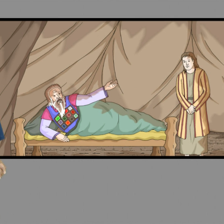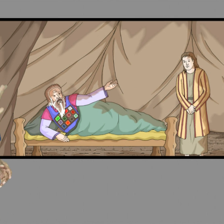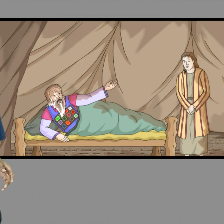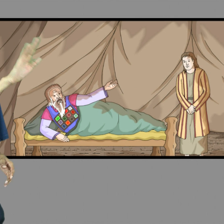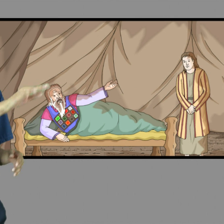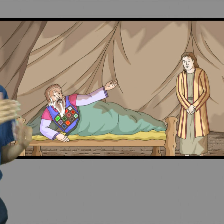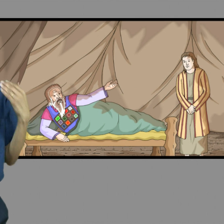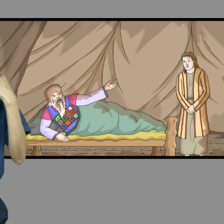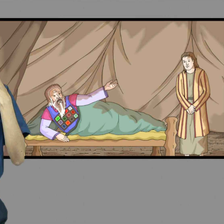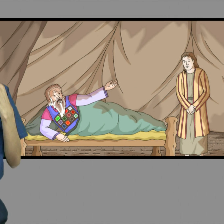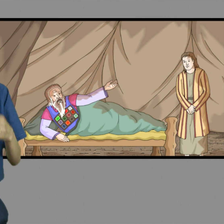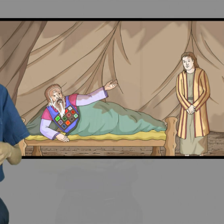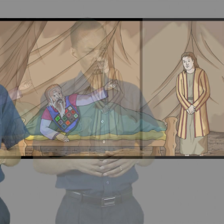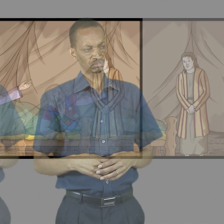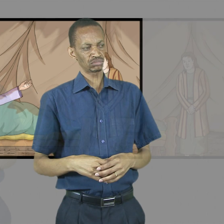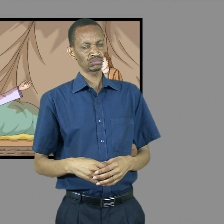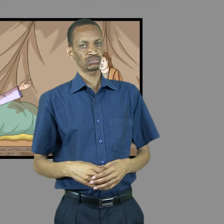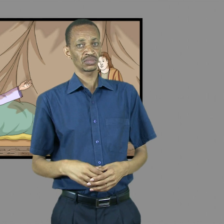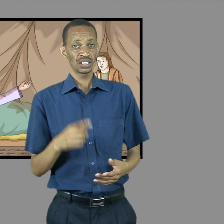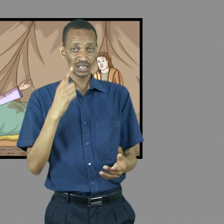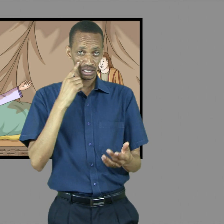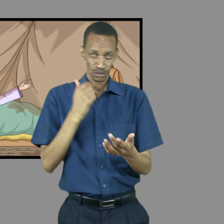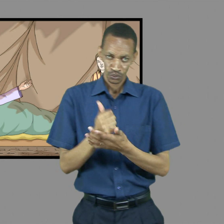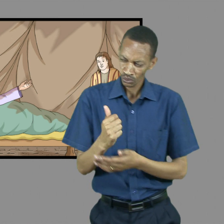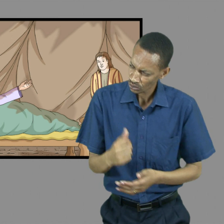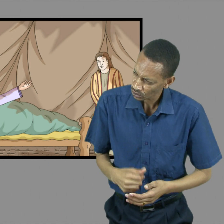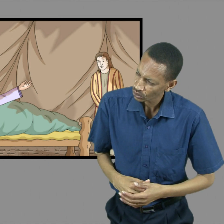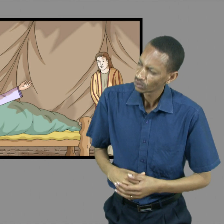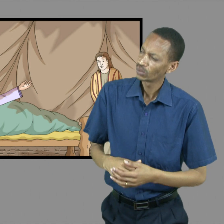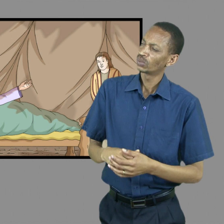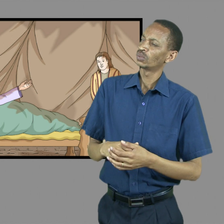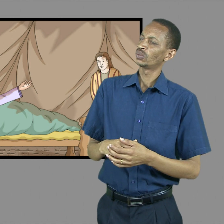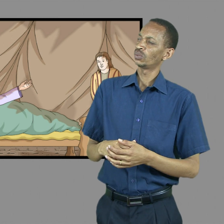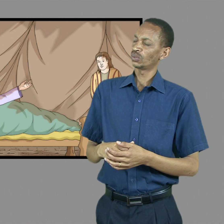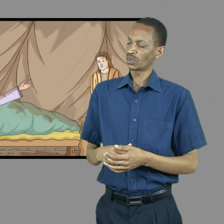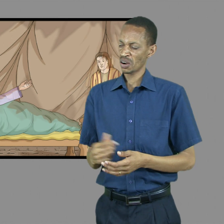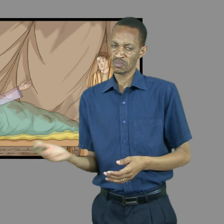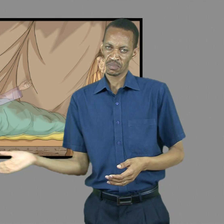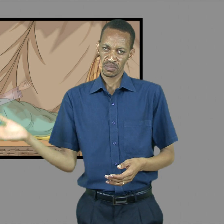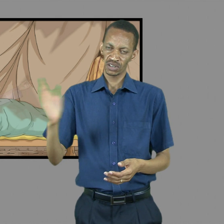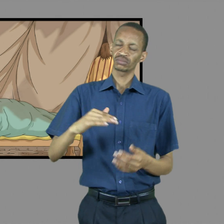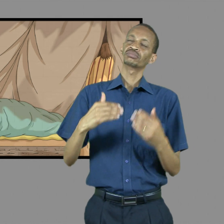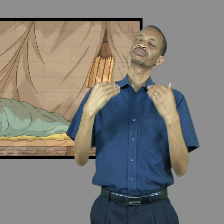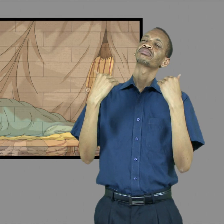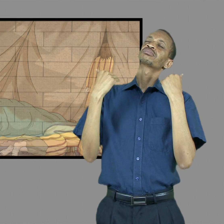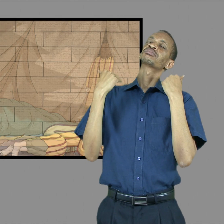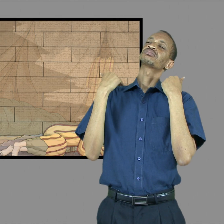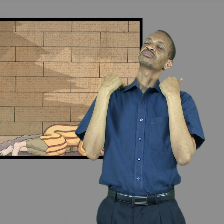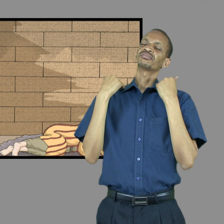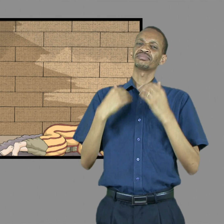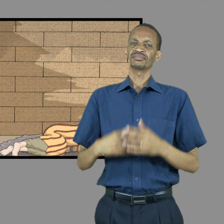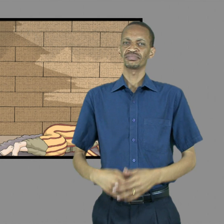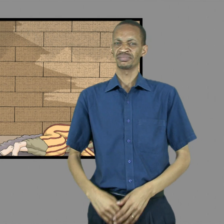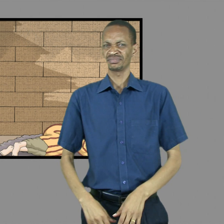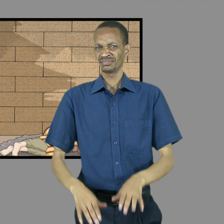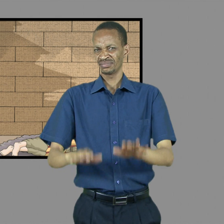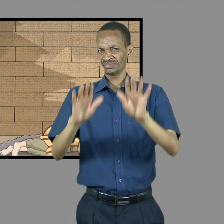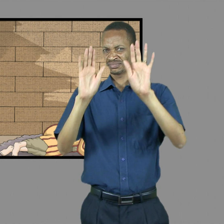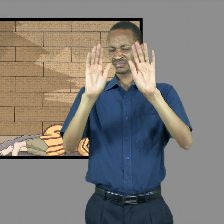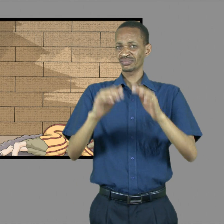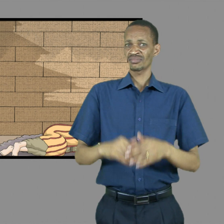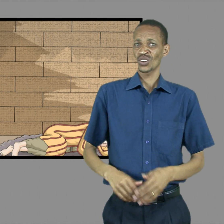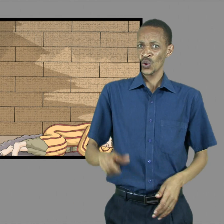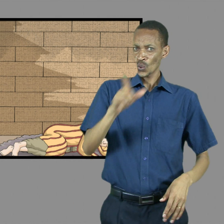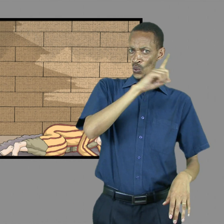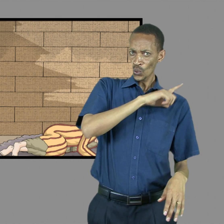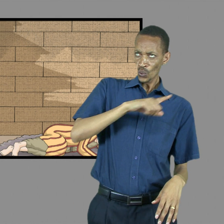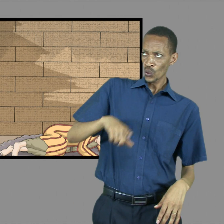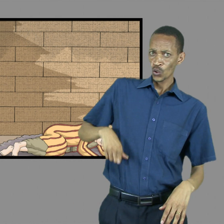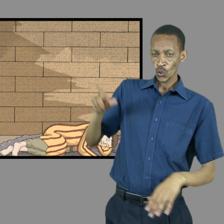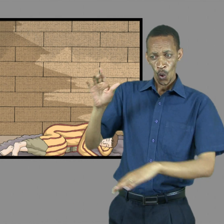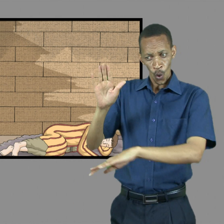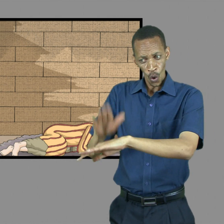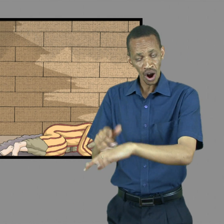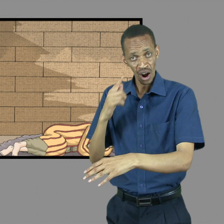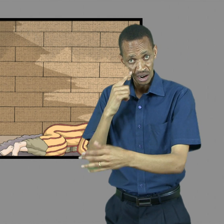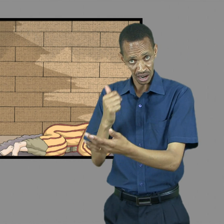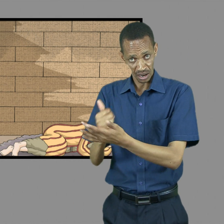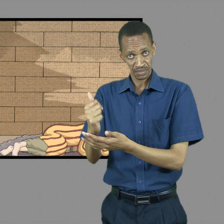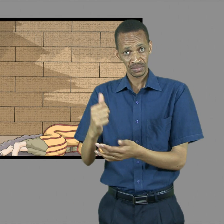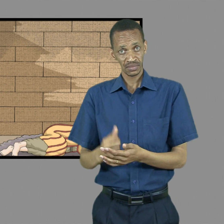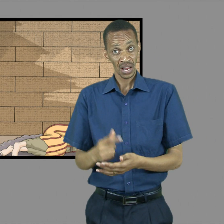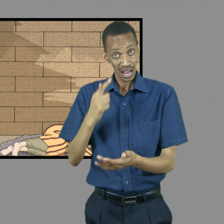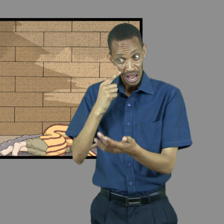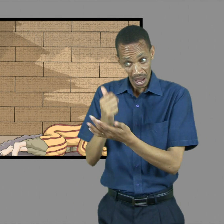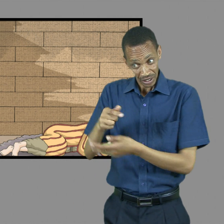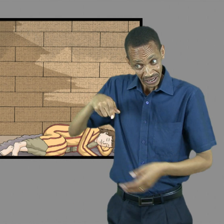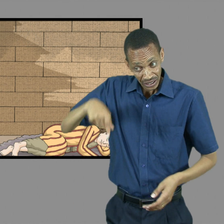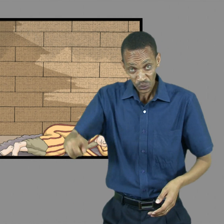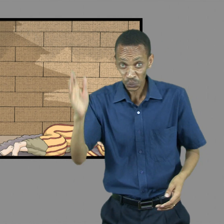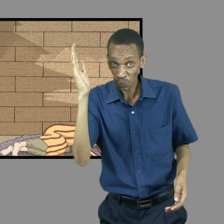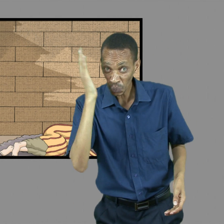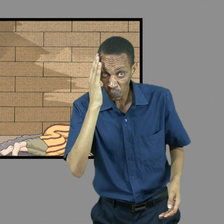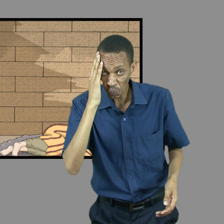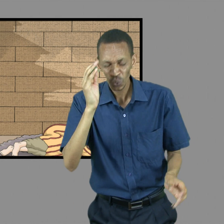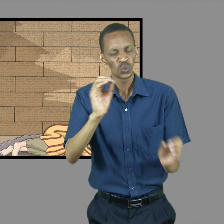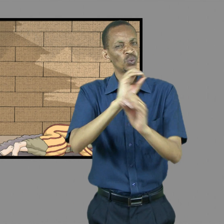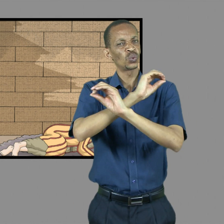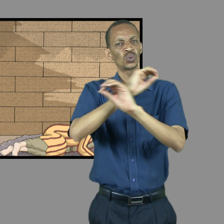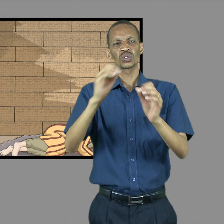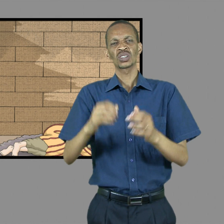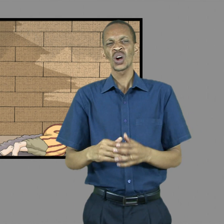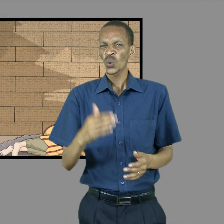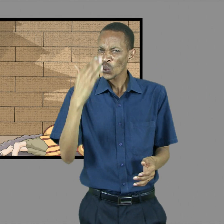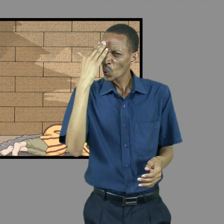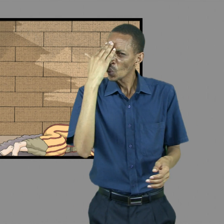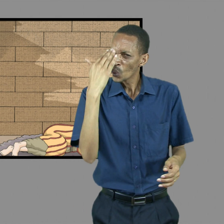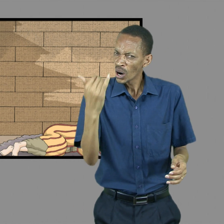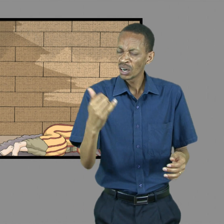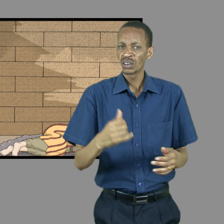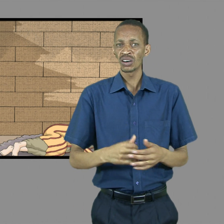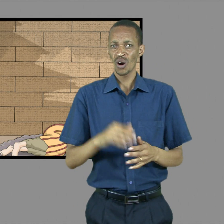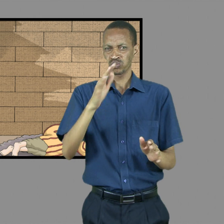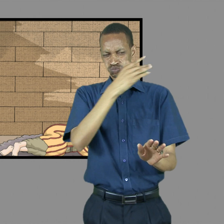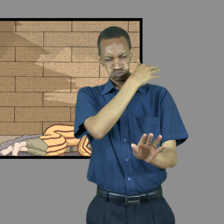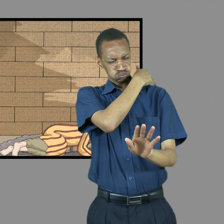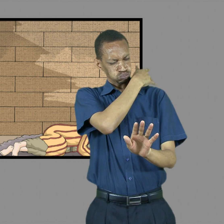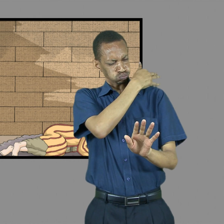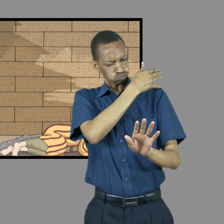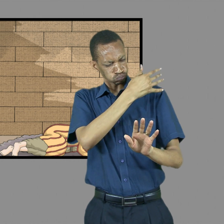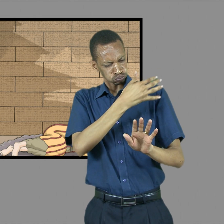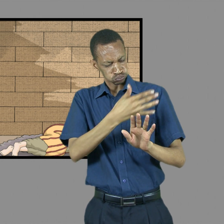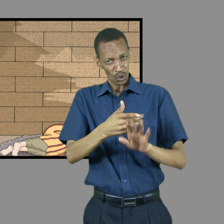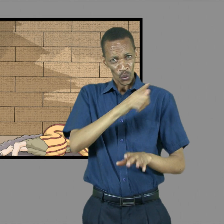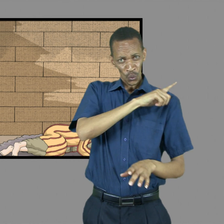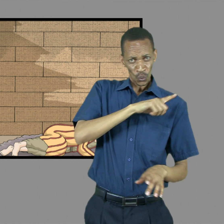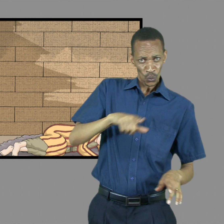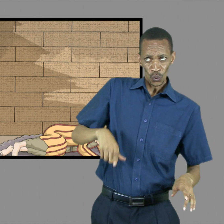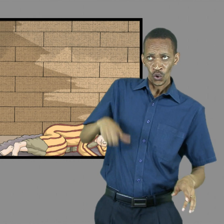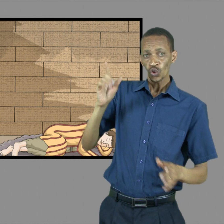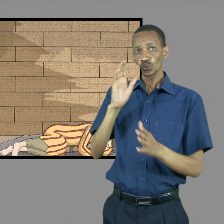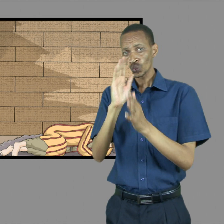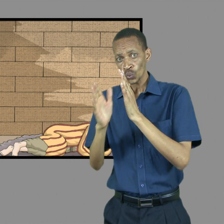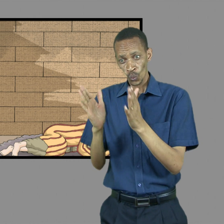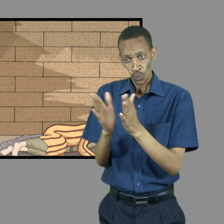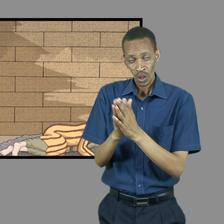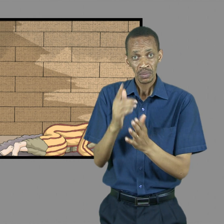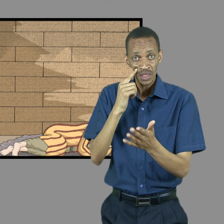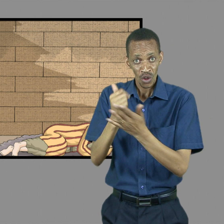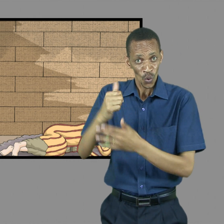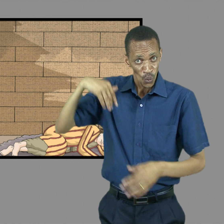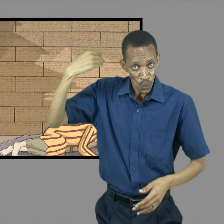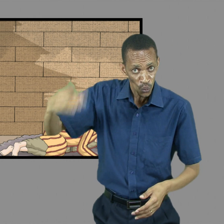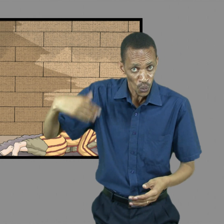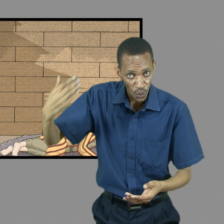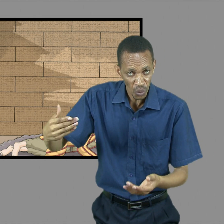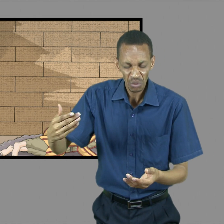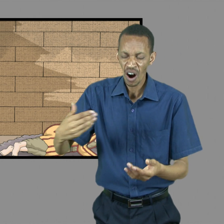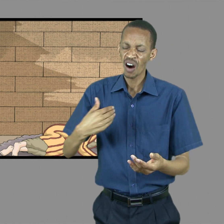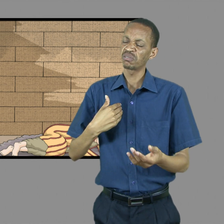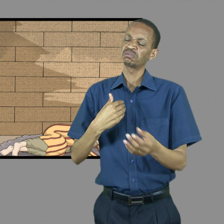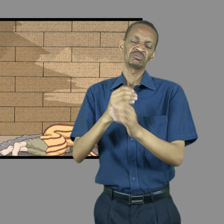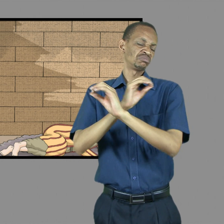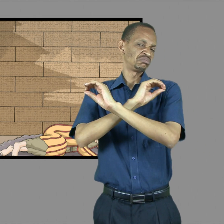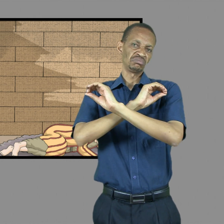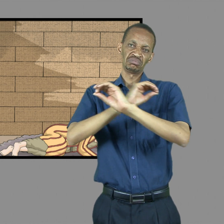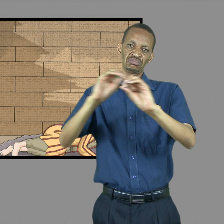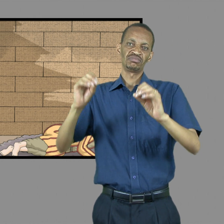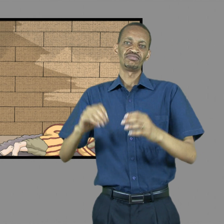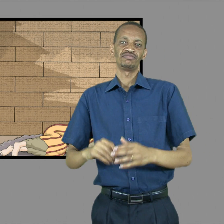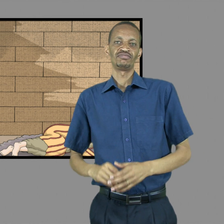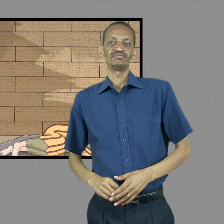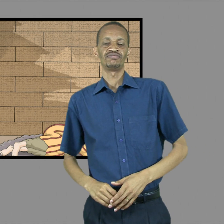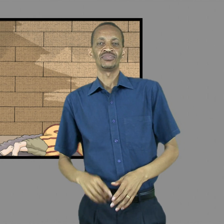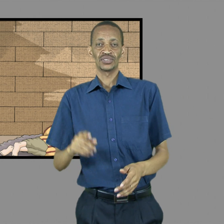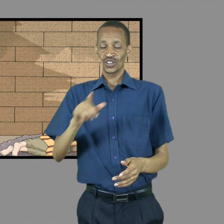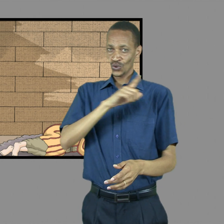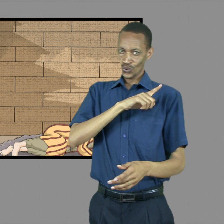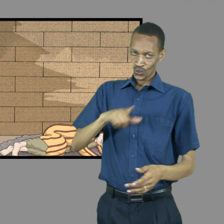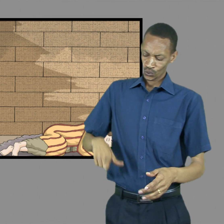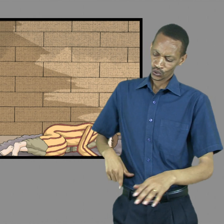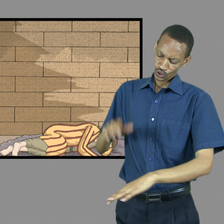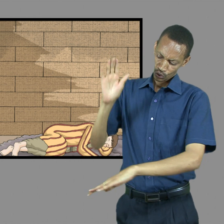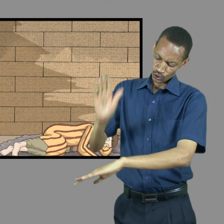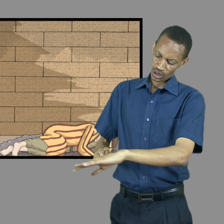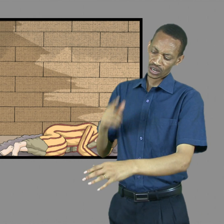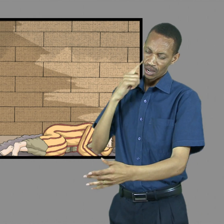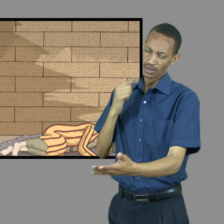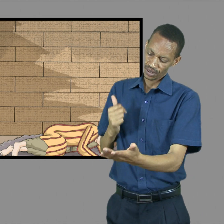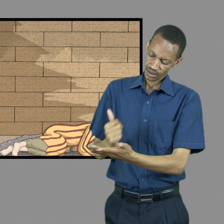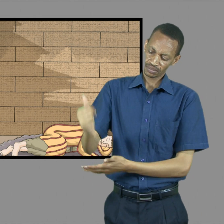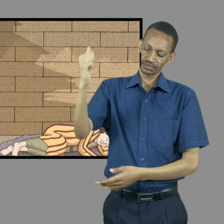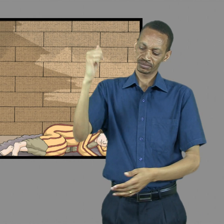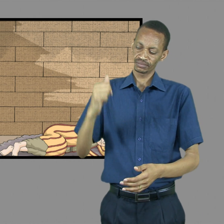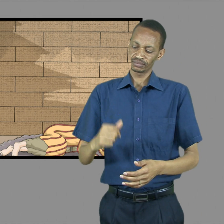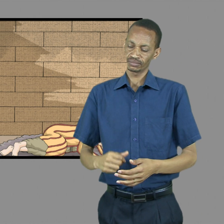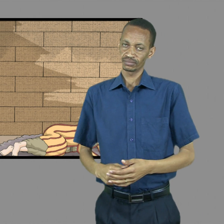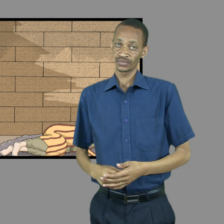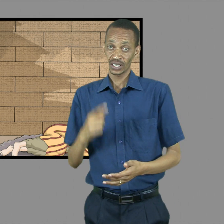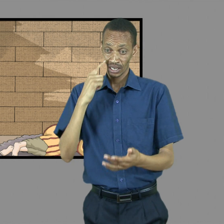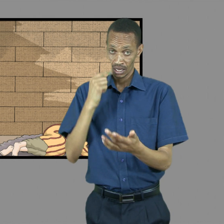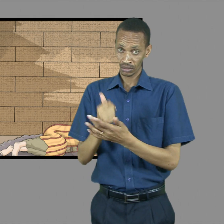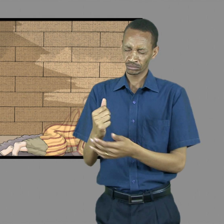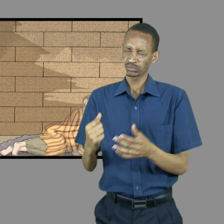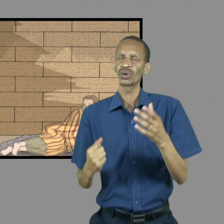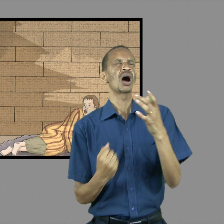“Go back and lie down.” Now Samuel did not yet know the LORD, because the word of the LORD had not yet been revealed to him.